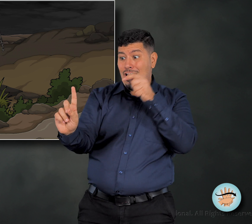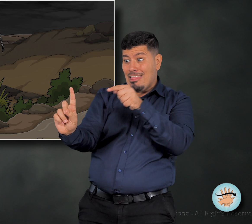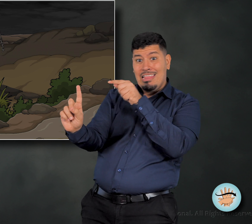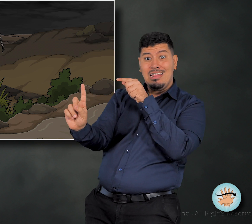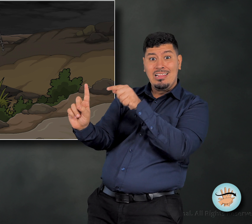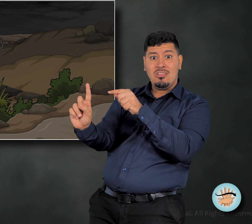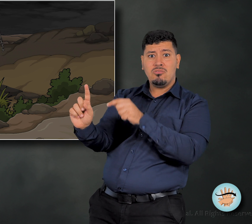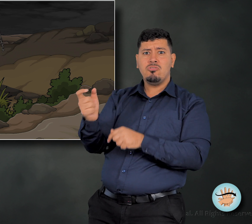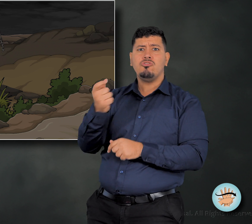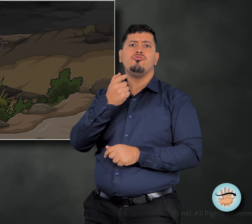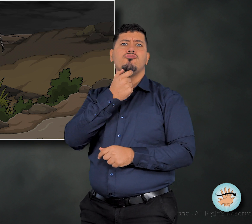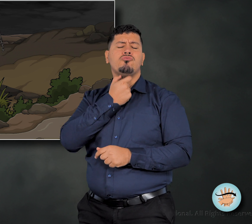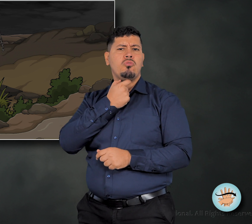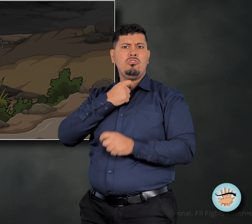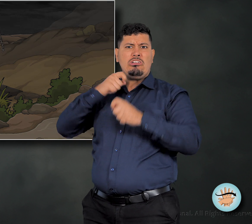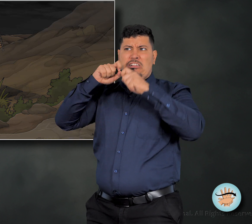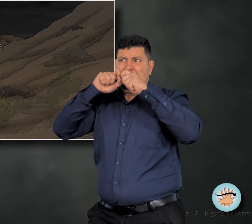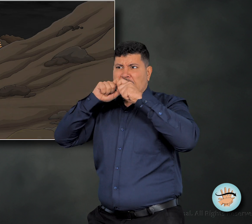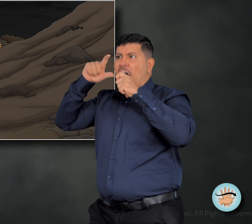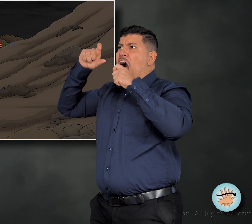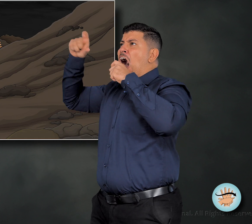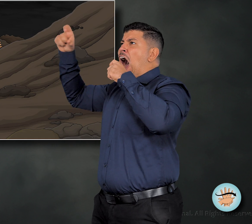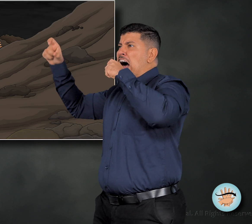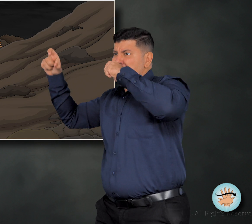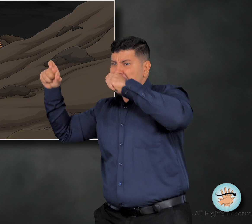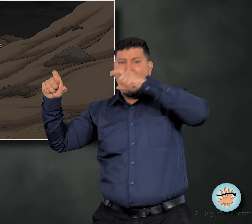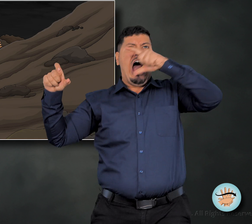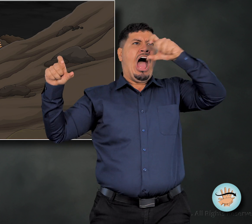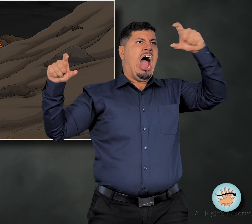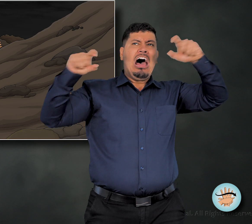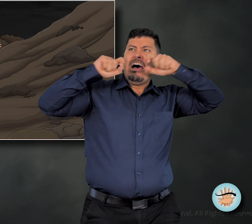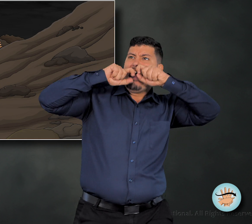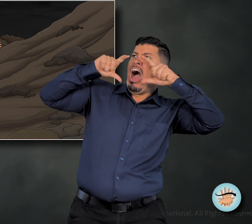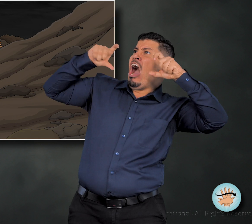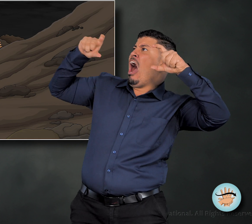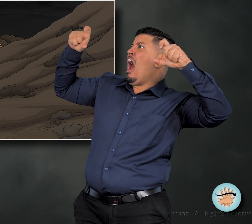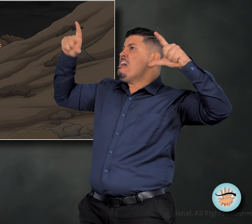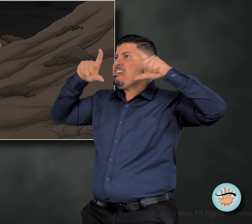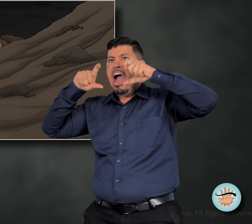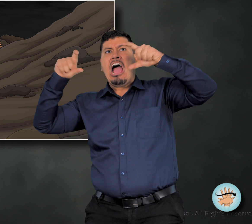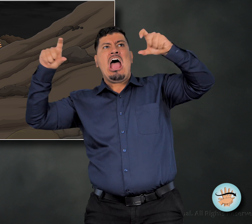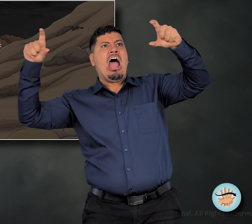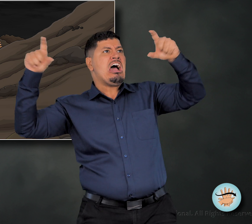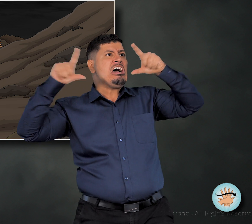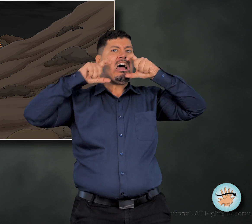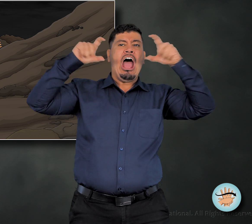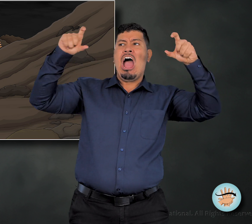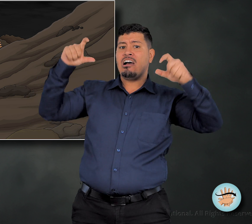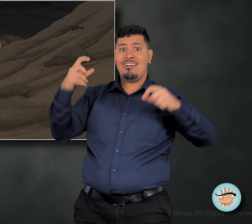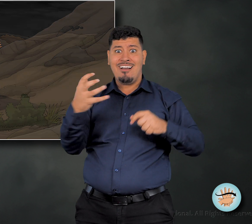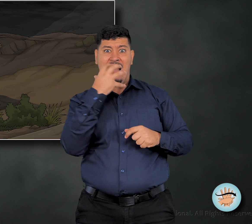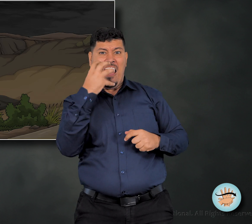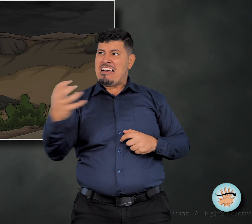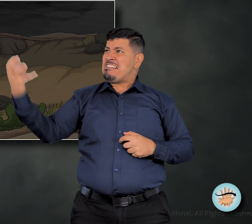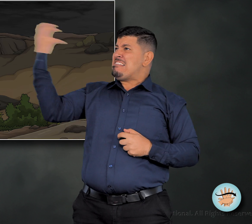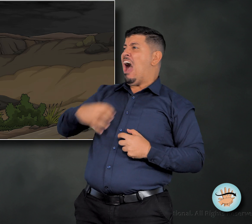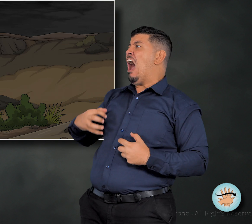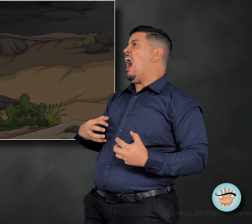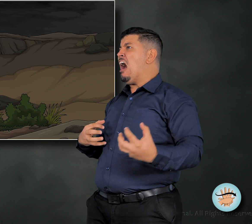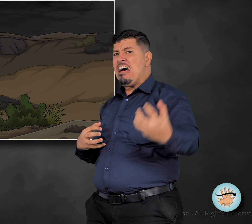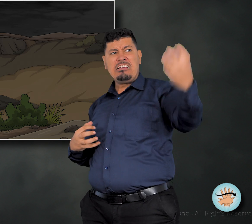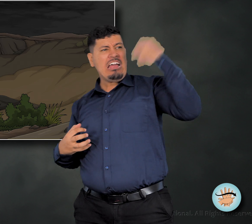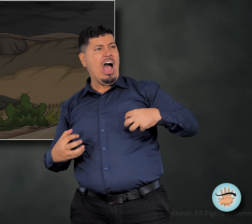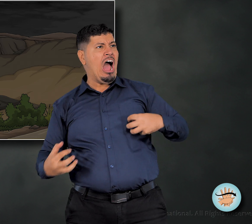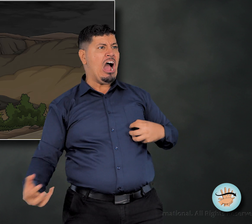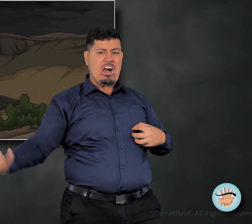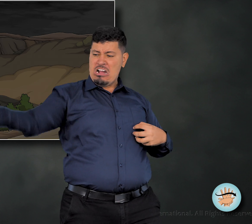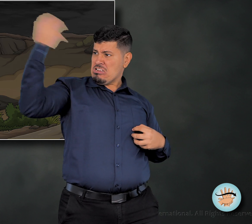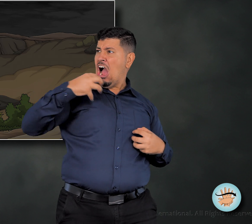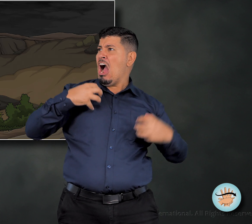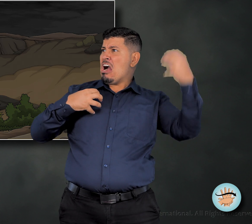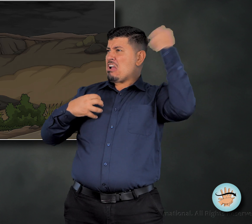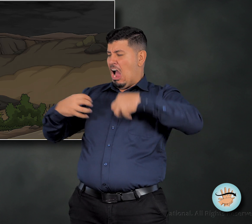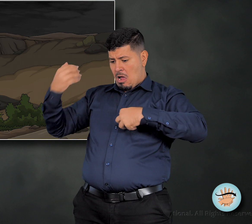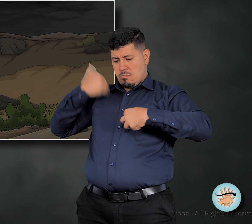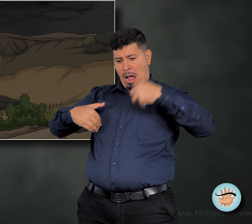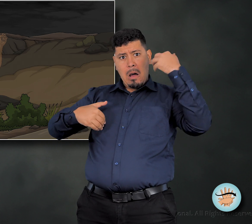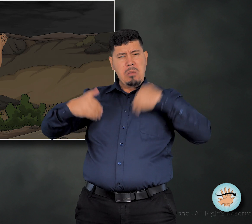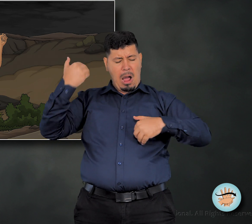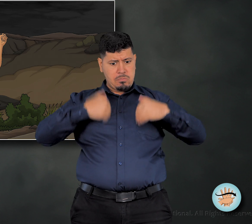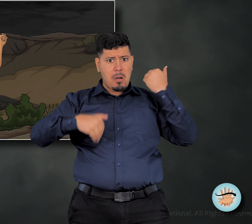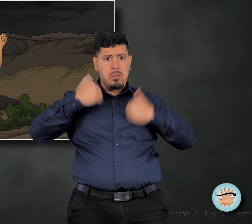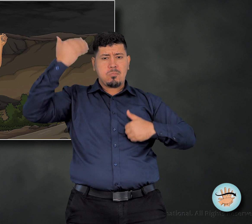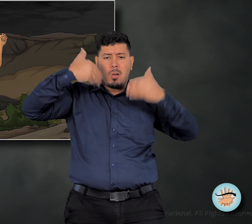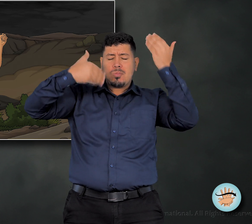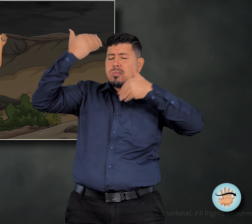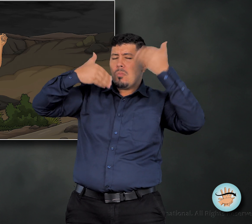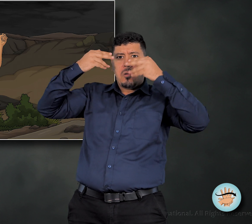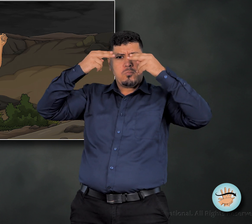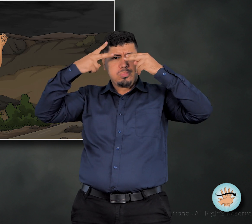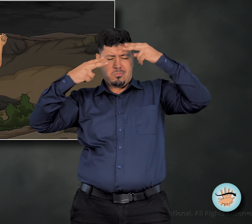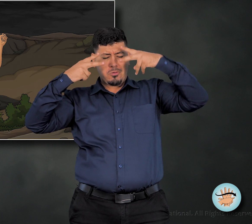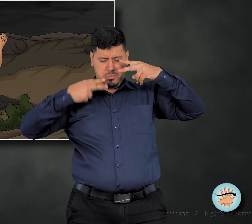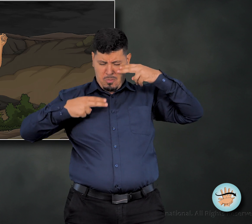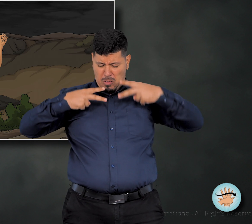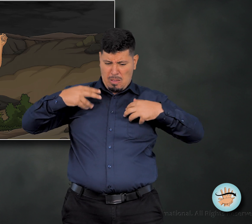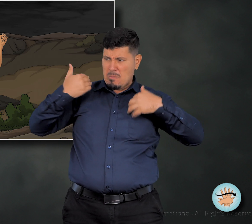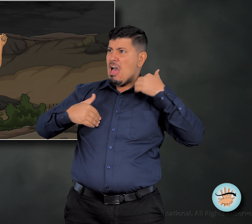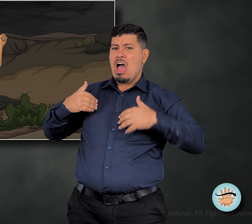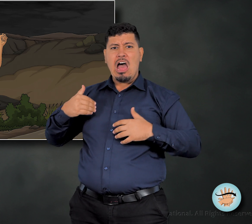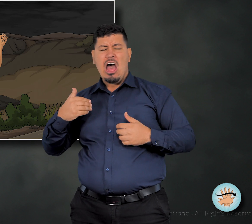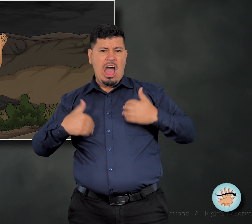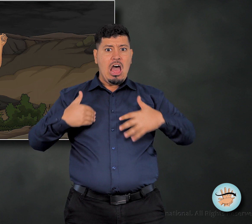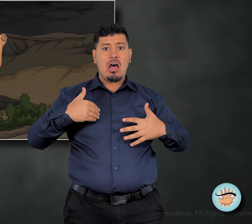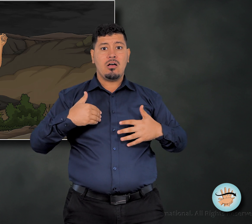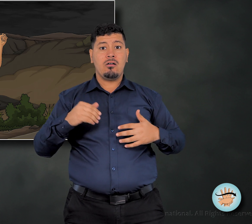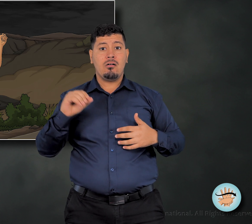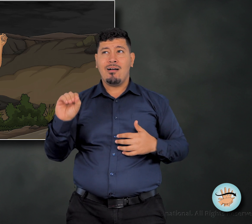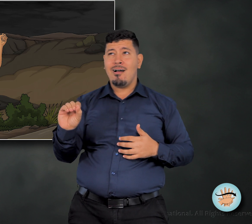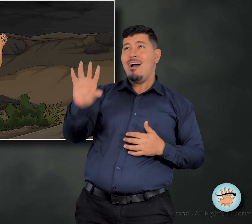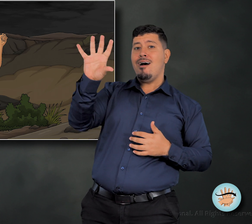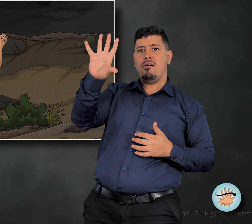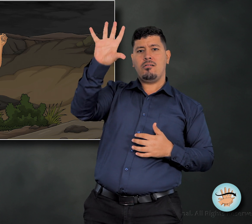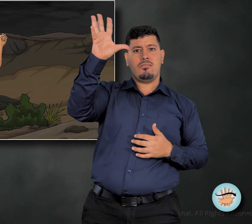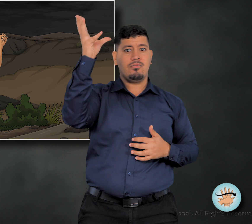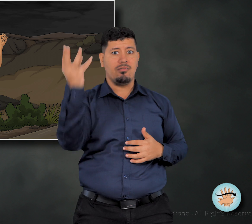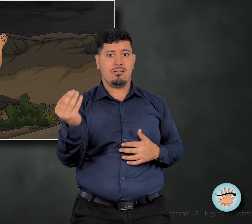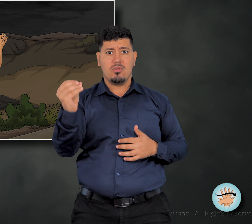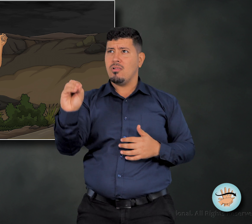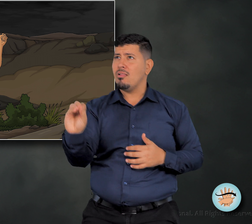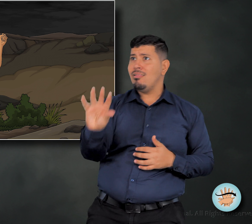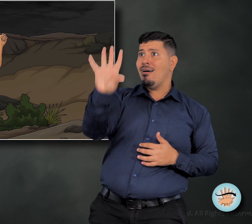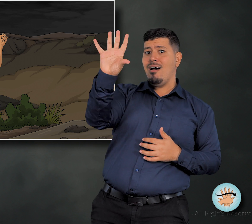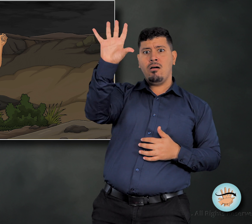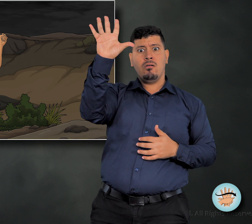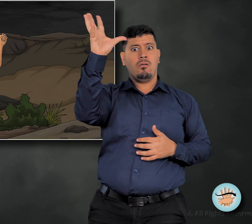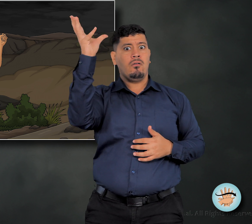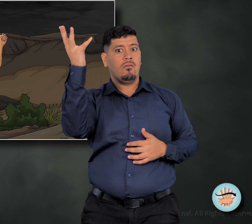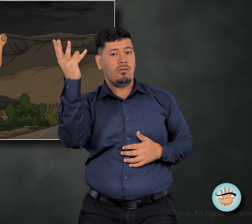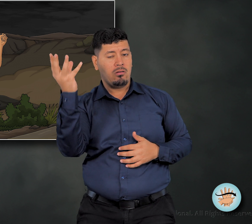Night and day in the tombs and in the mountains he kept crying out and cutting himself with stones.